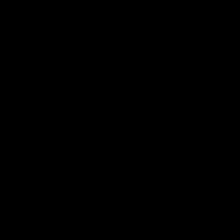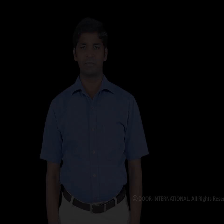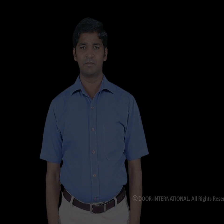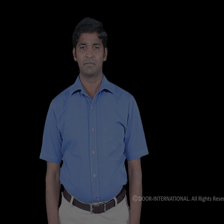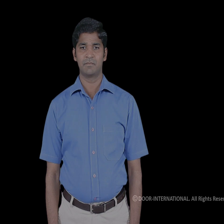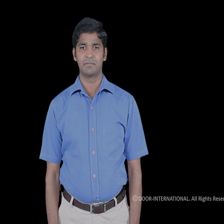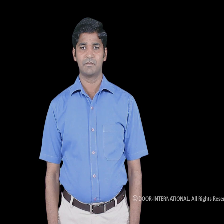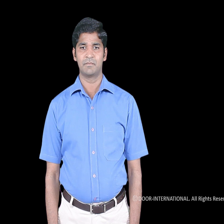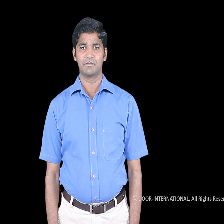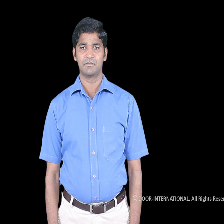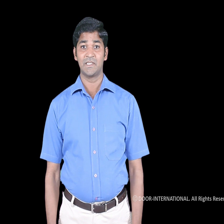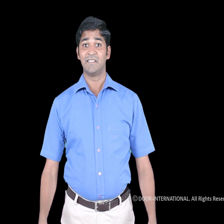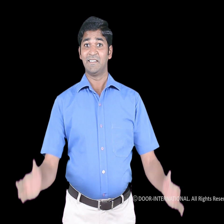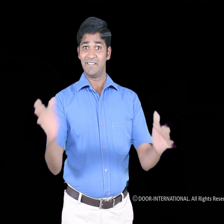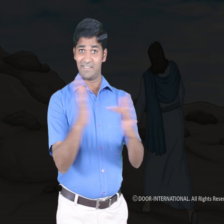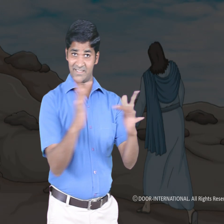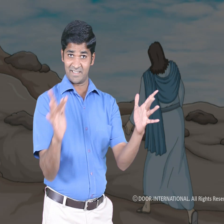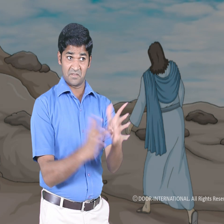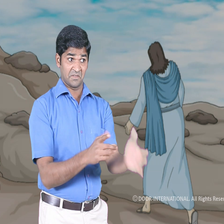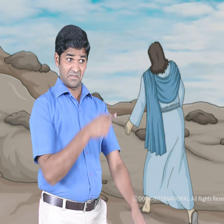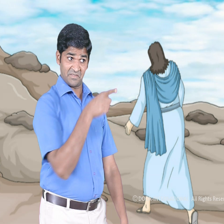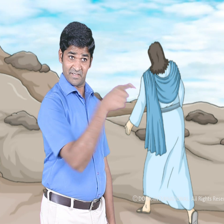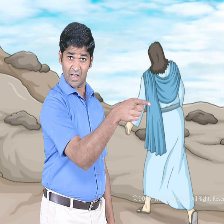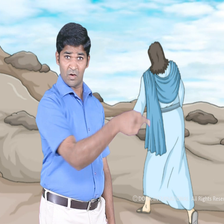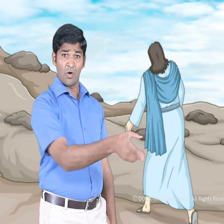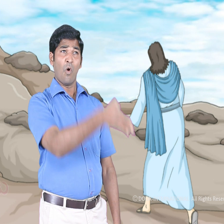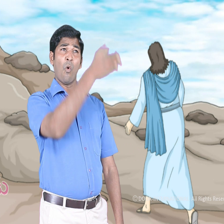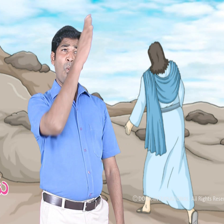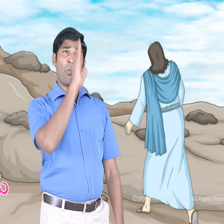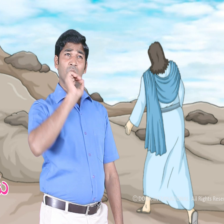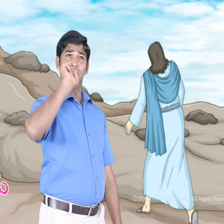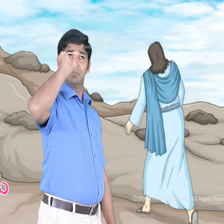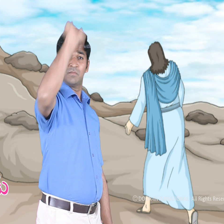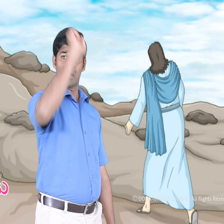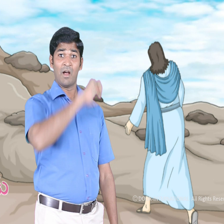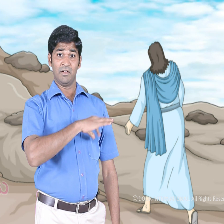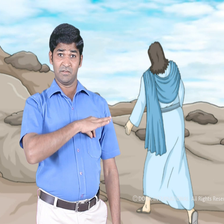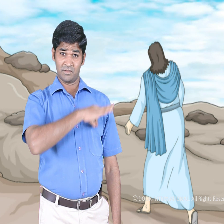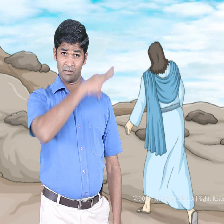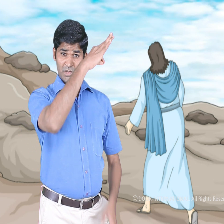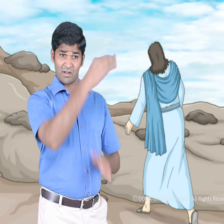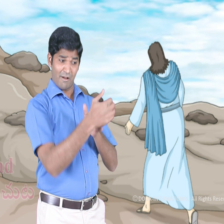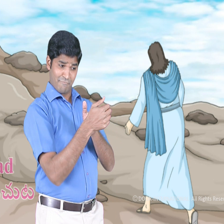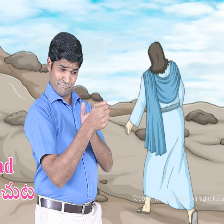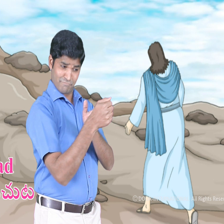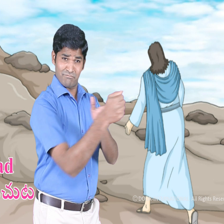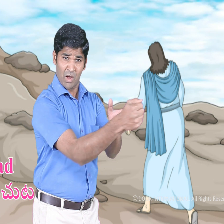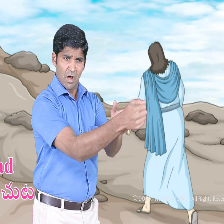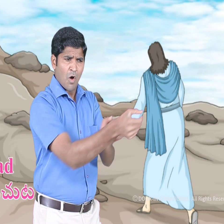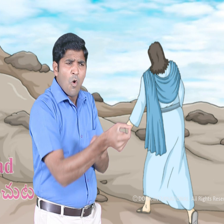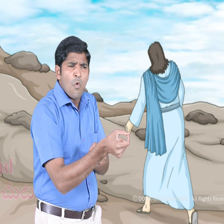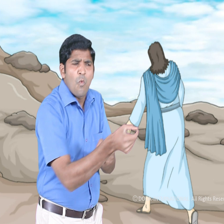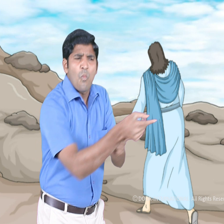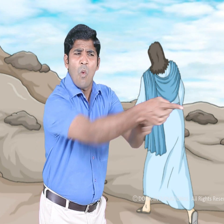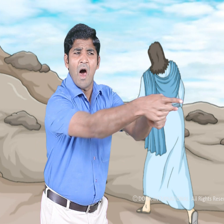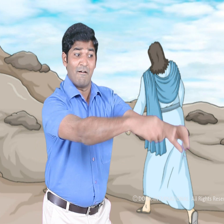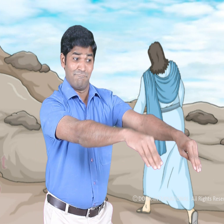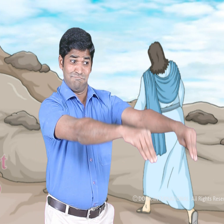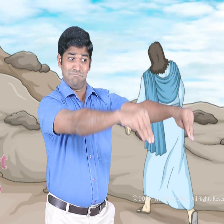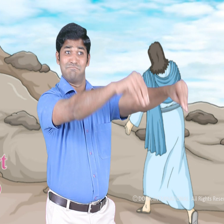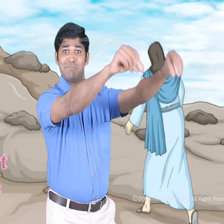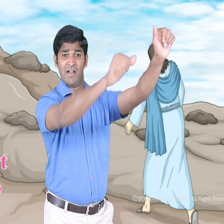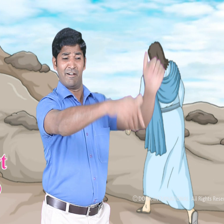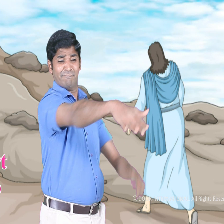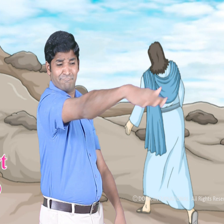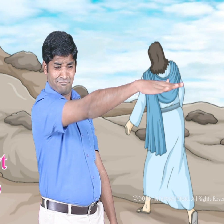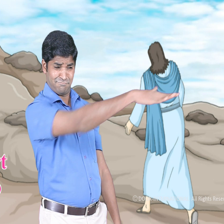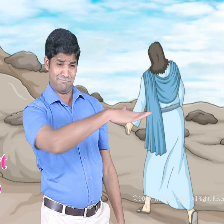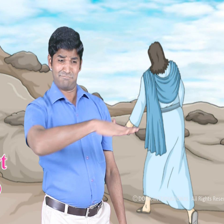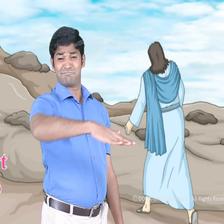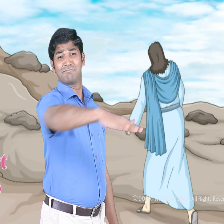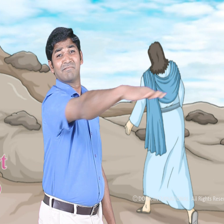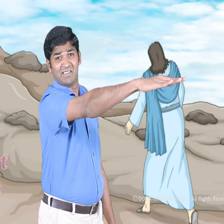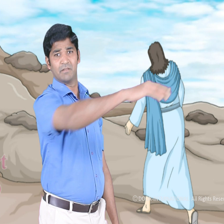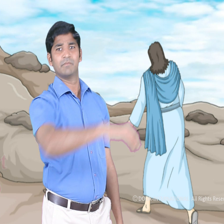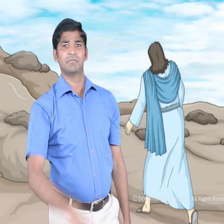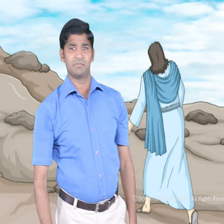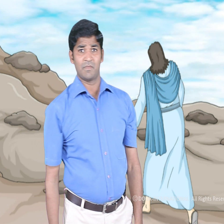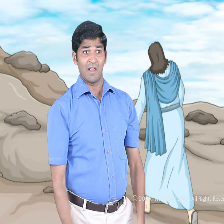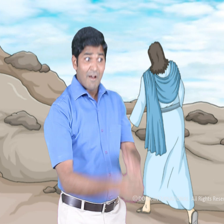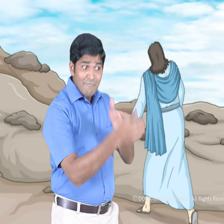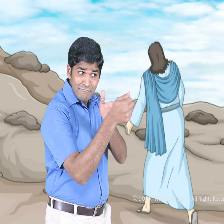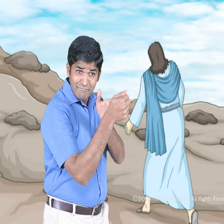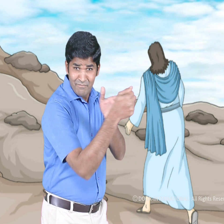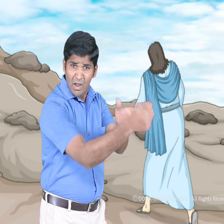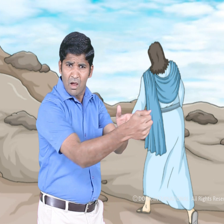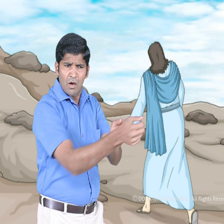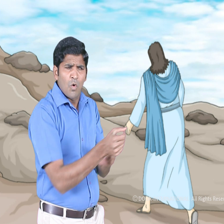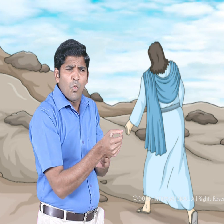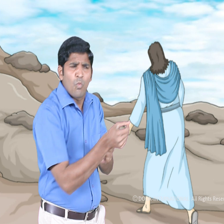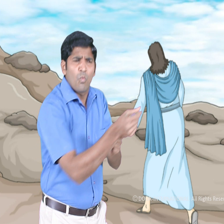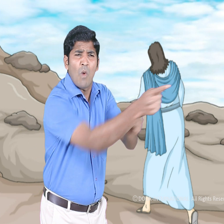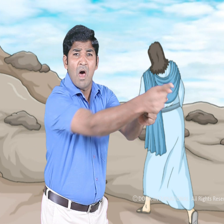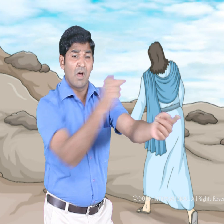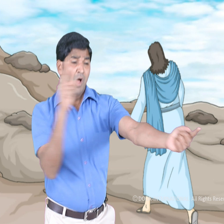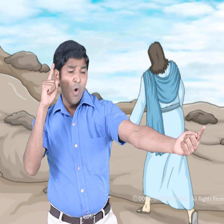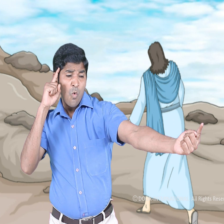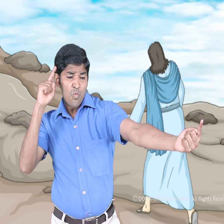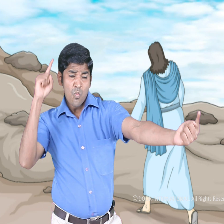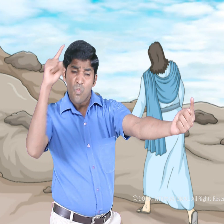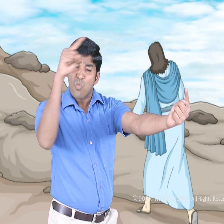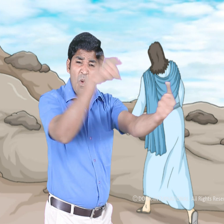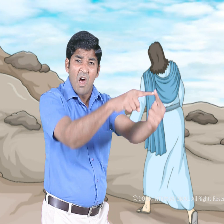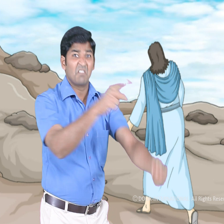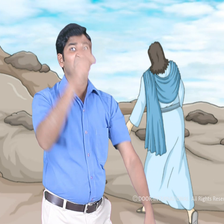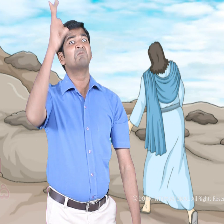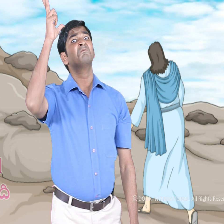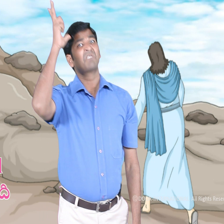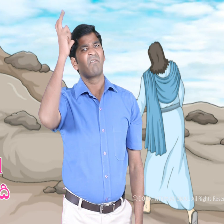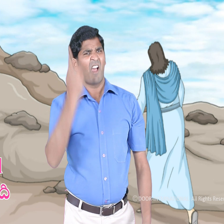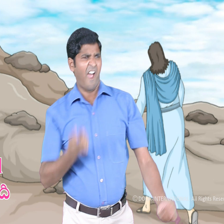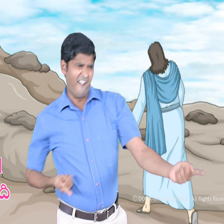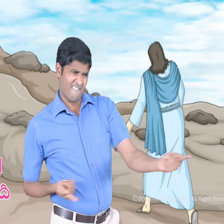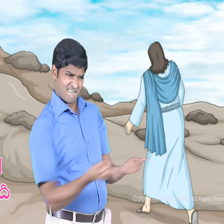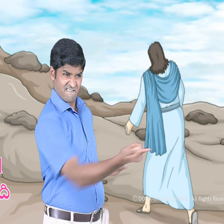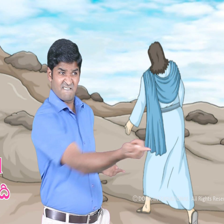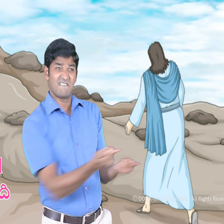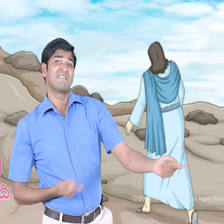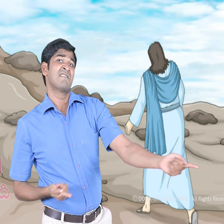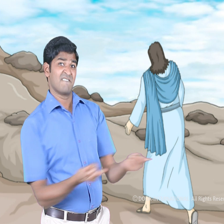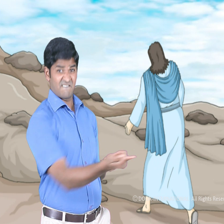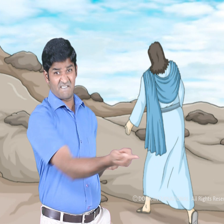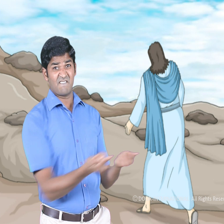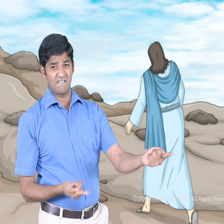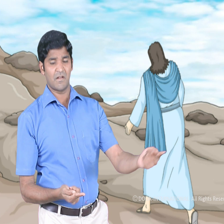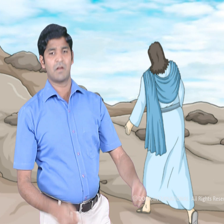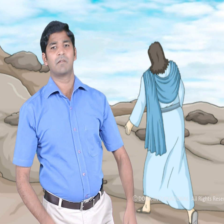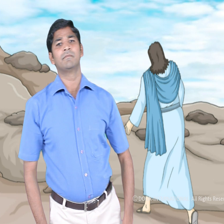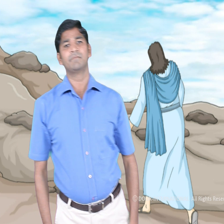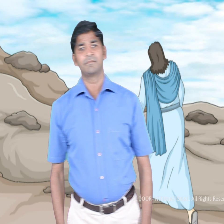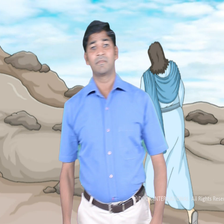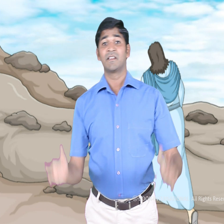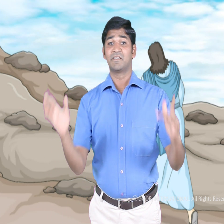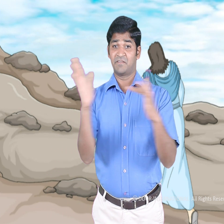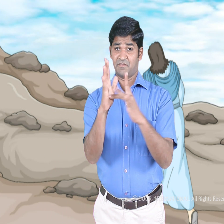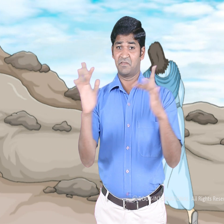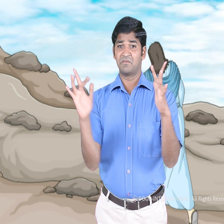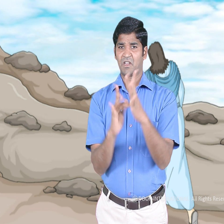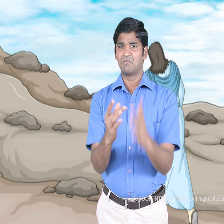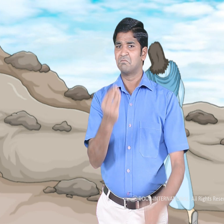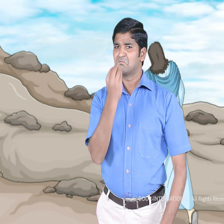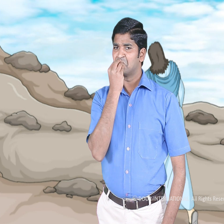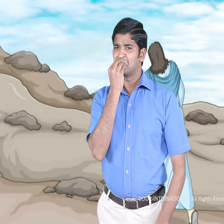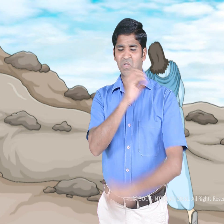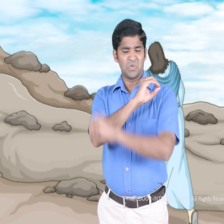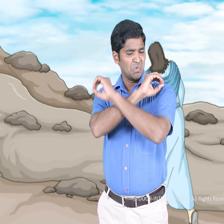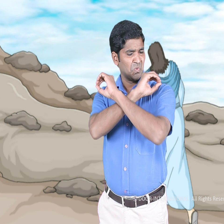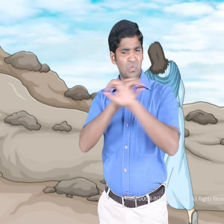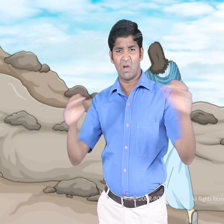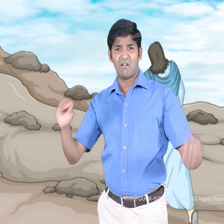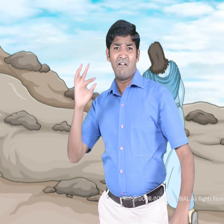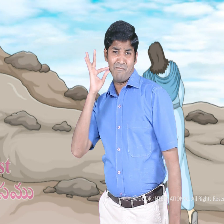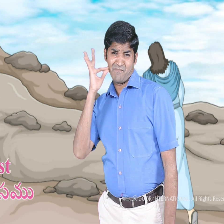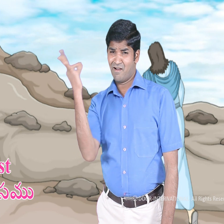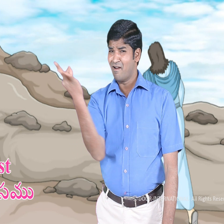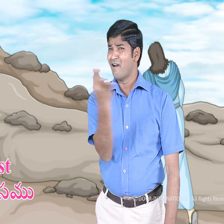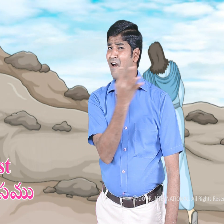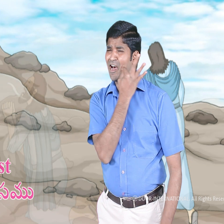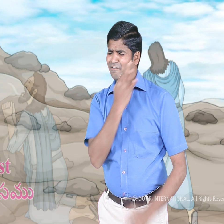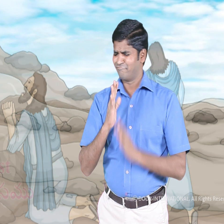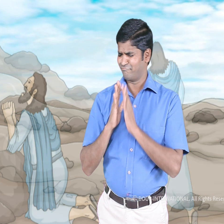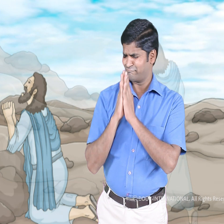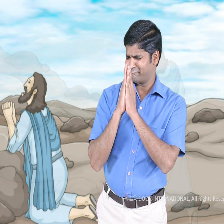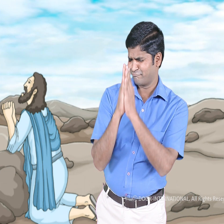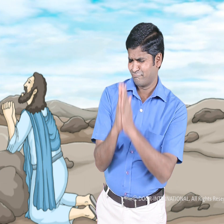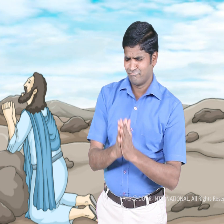Then Jesus was led by the Spirit into the wilderness to be tempted by the devil.